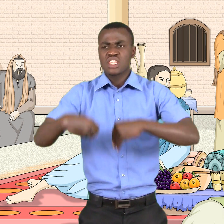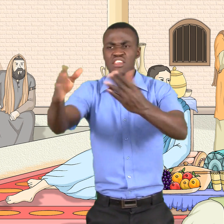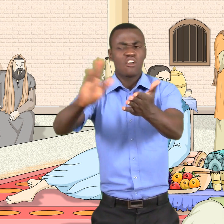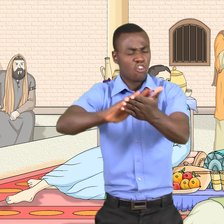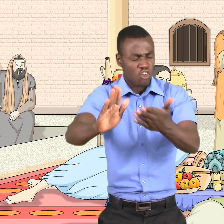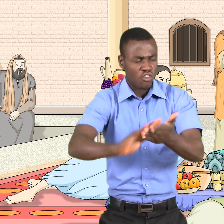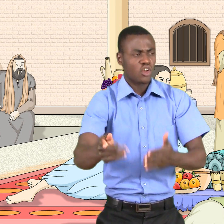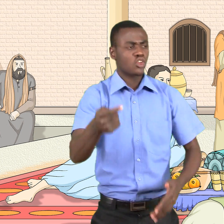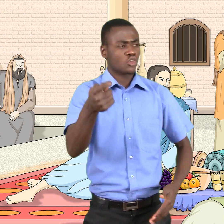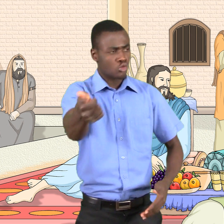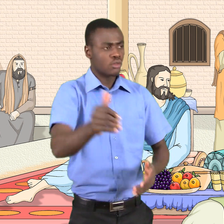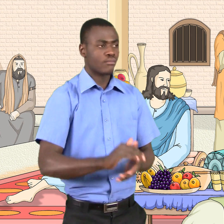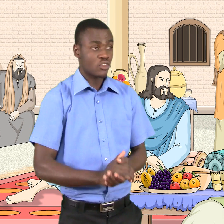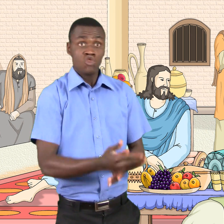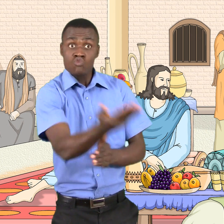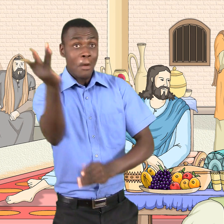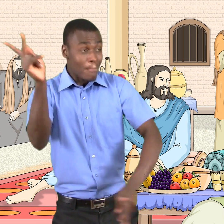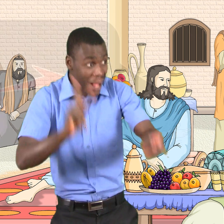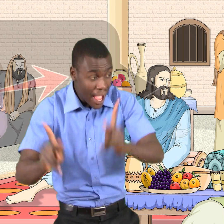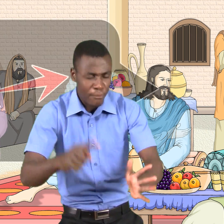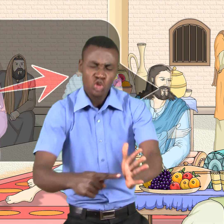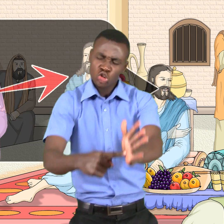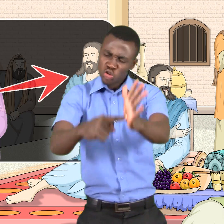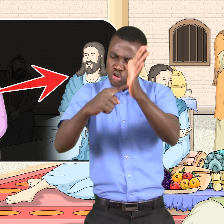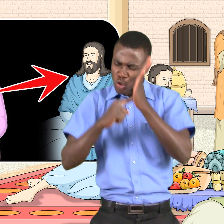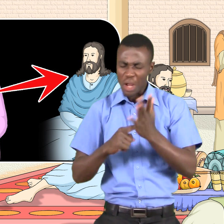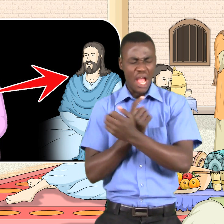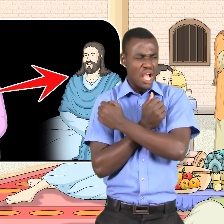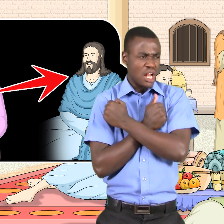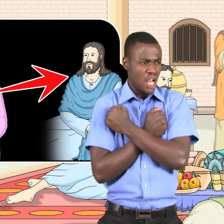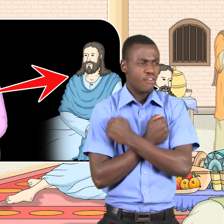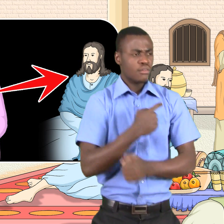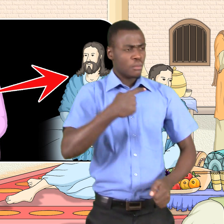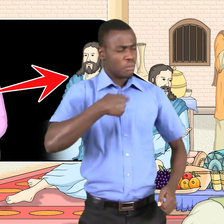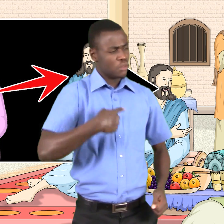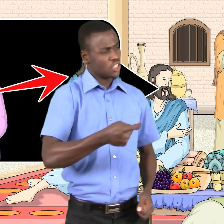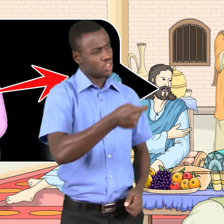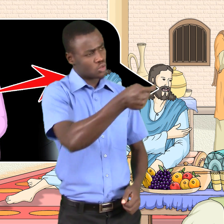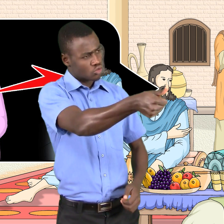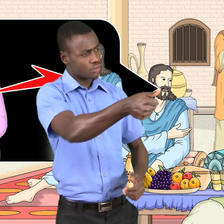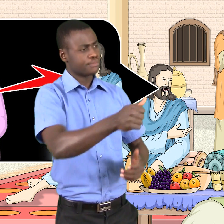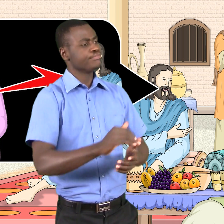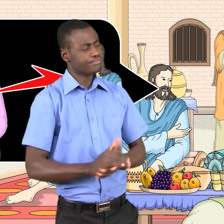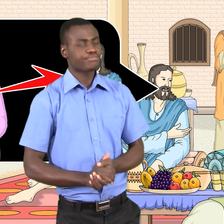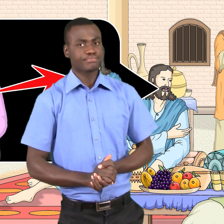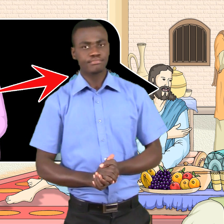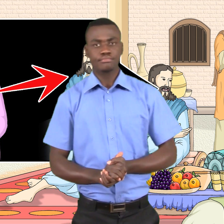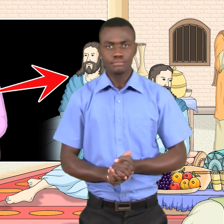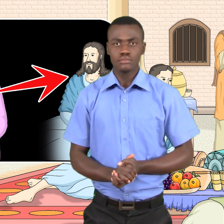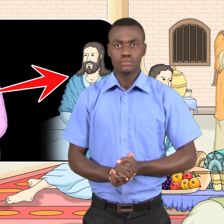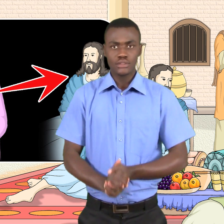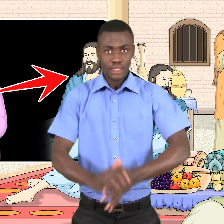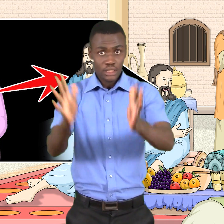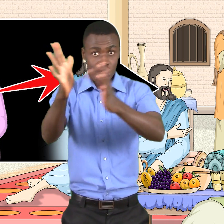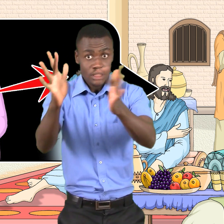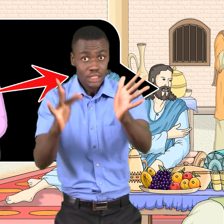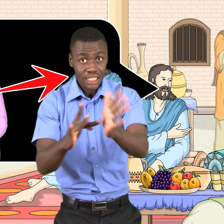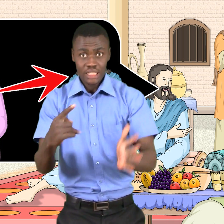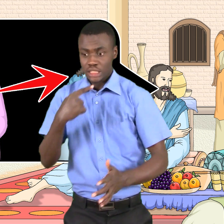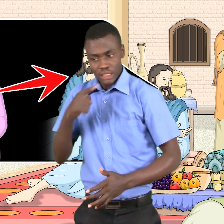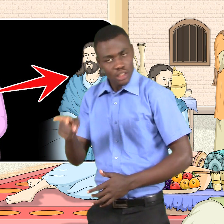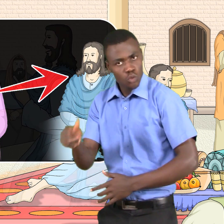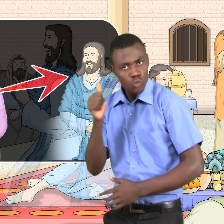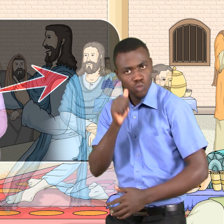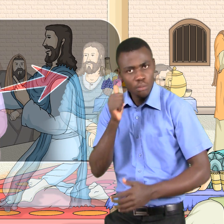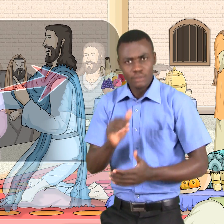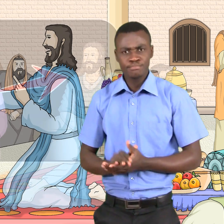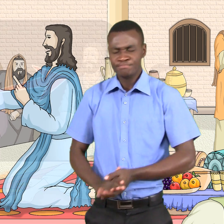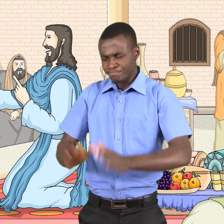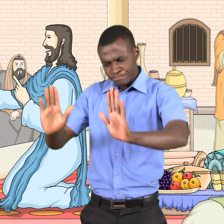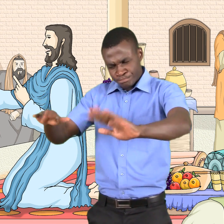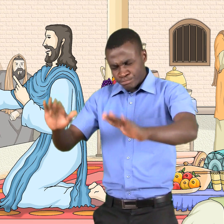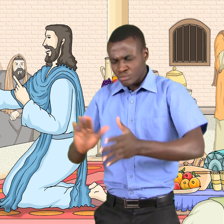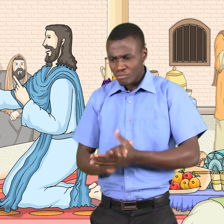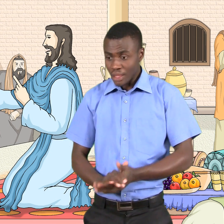But he who has been forgiven little loves little.”